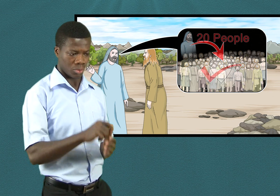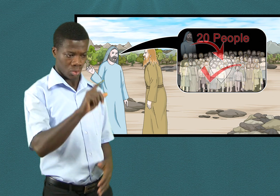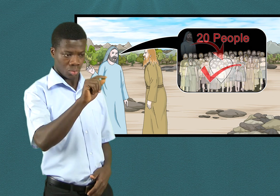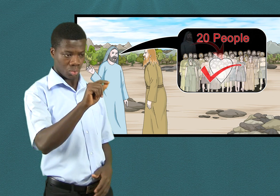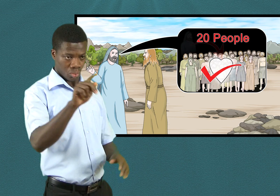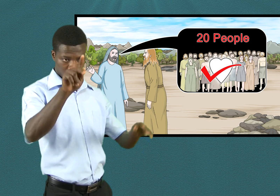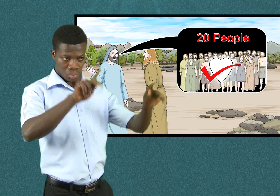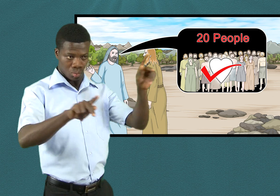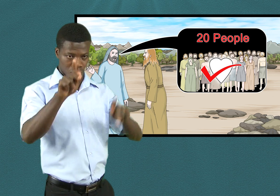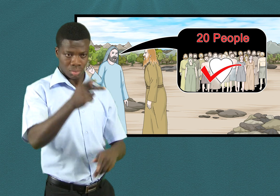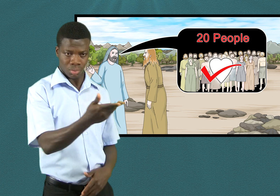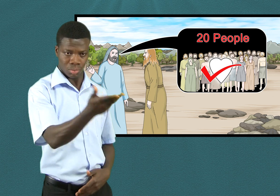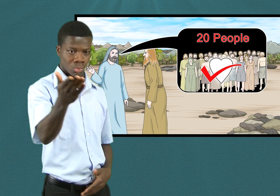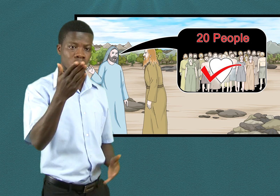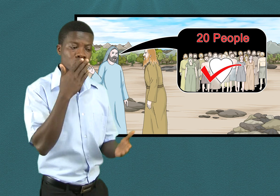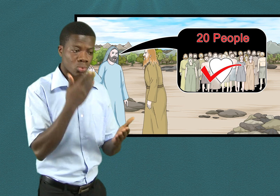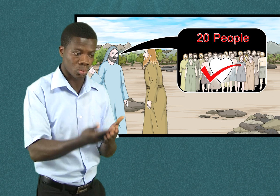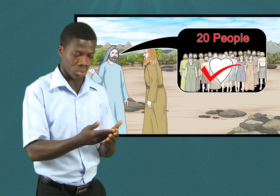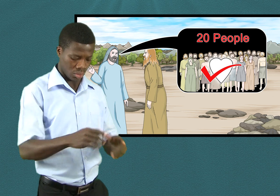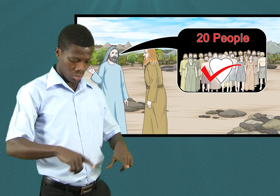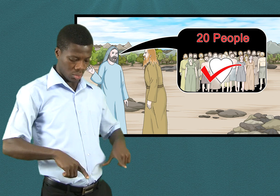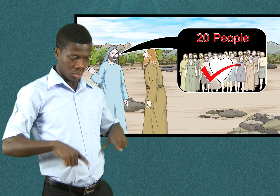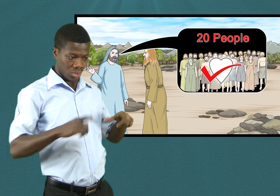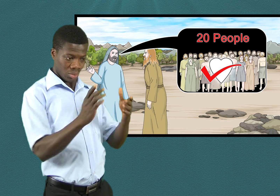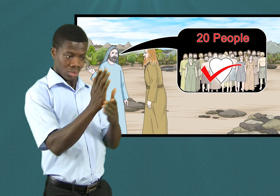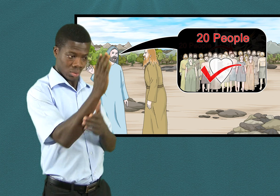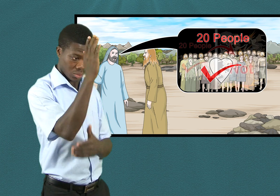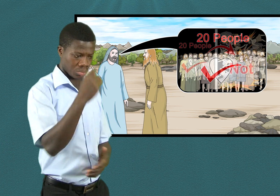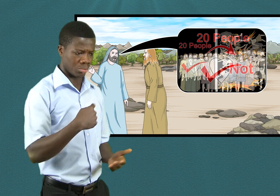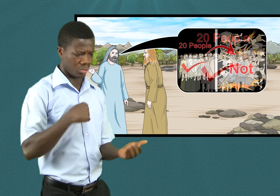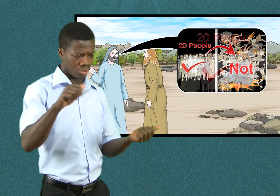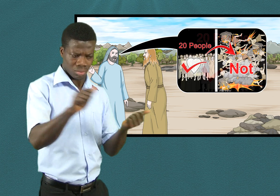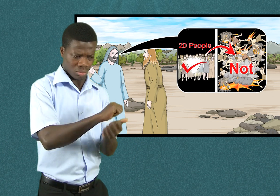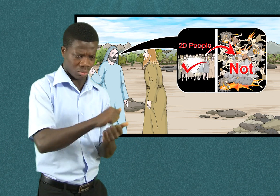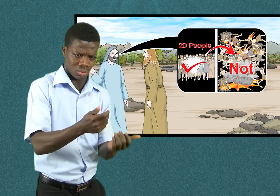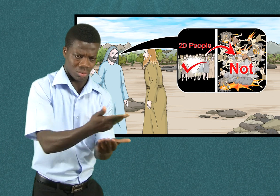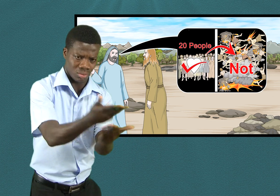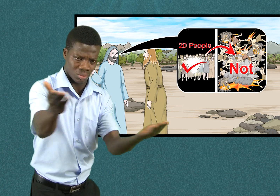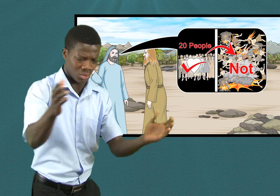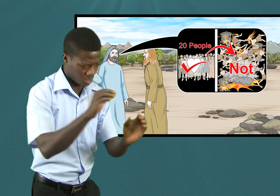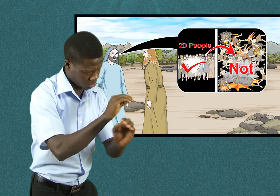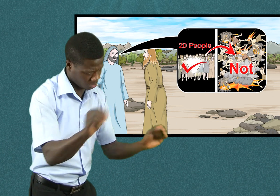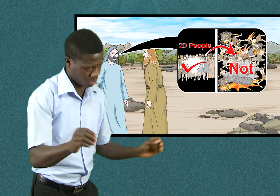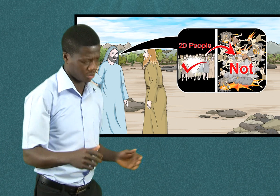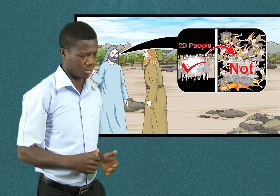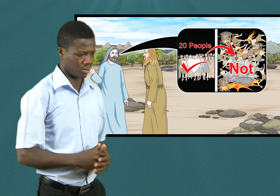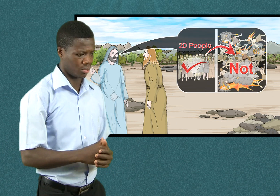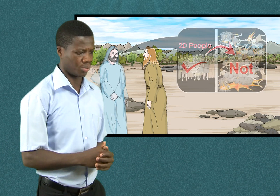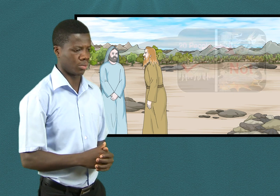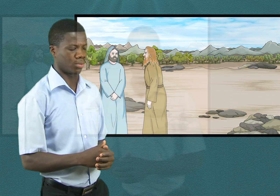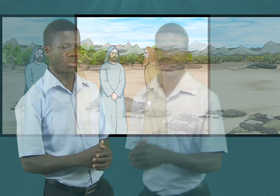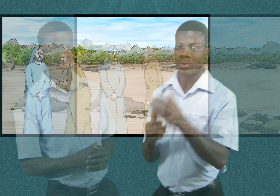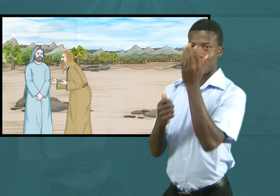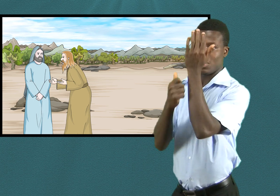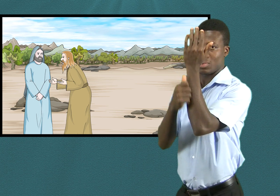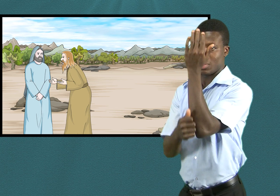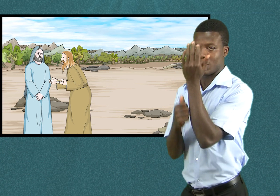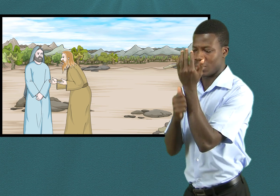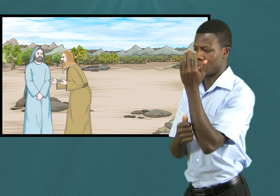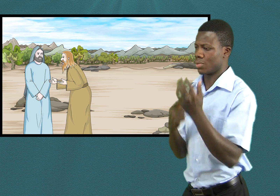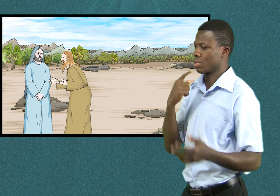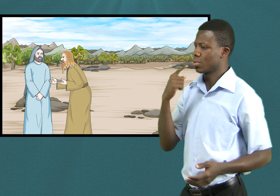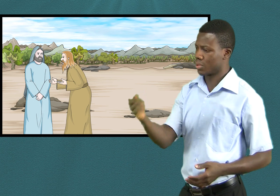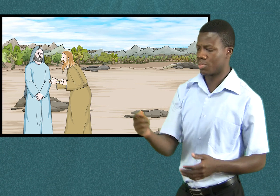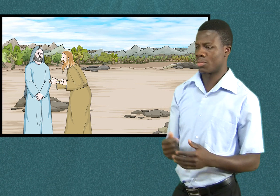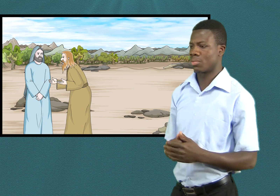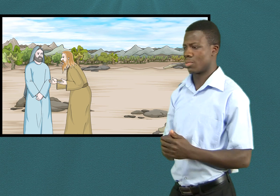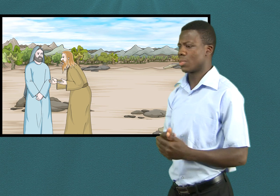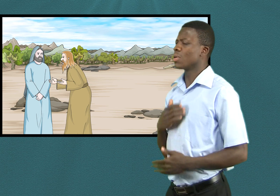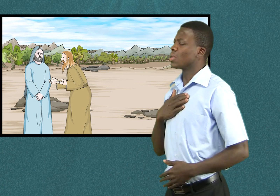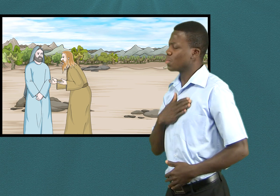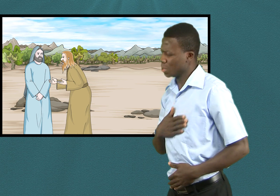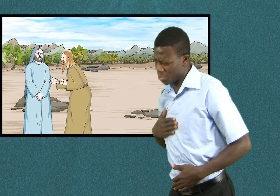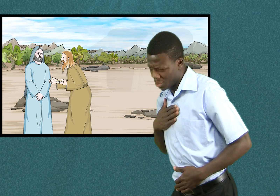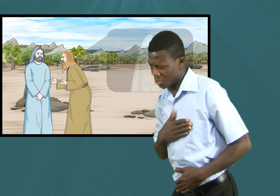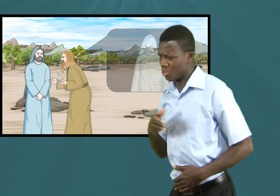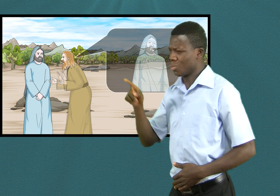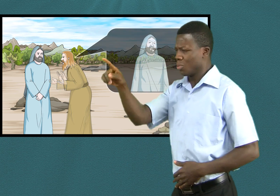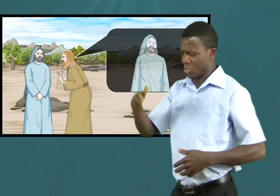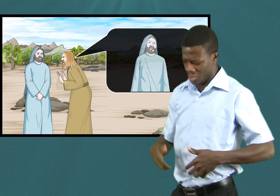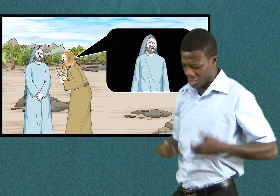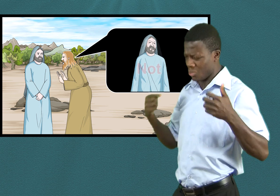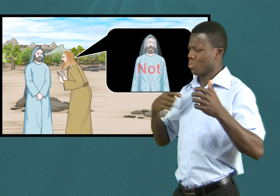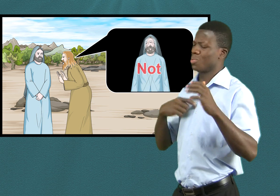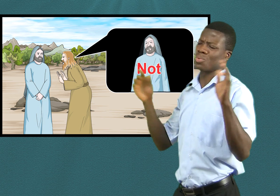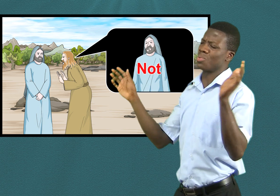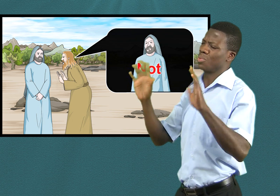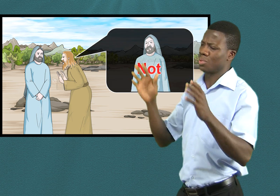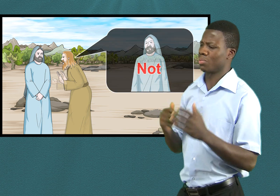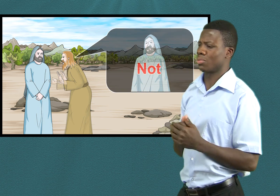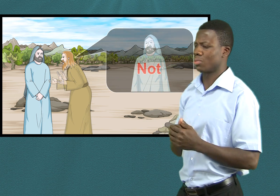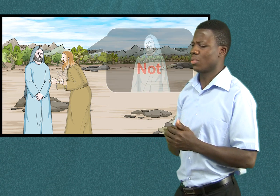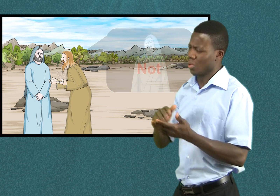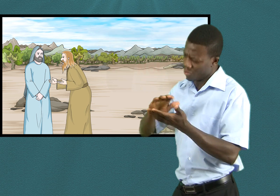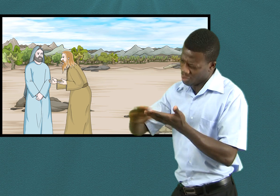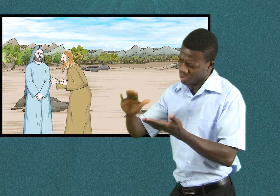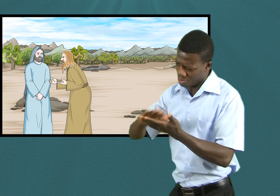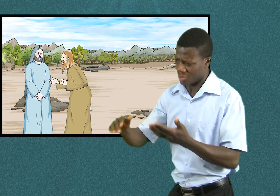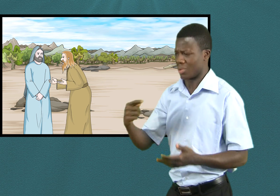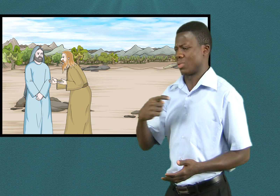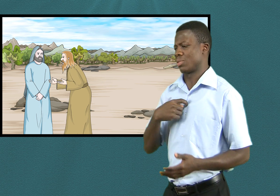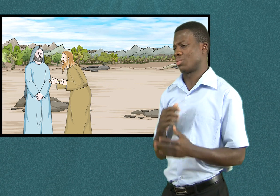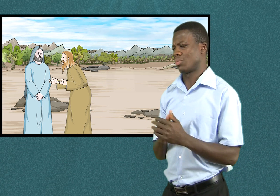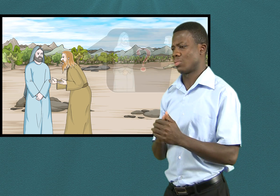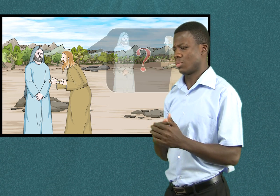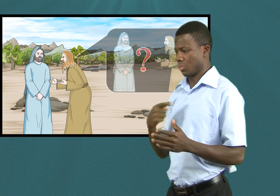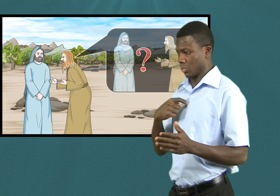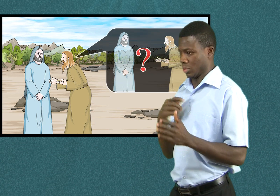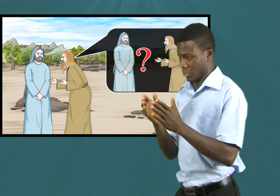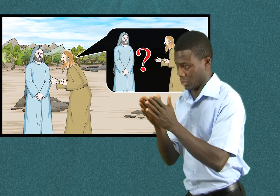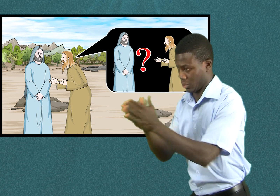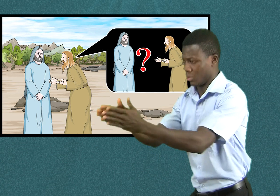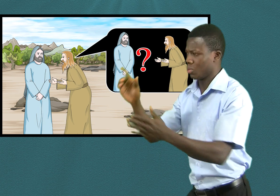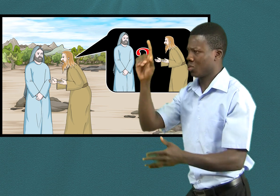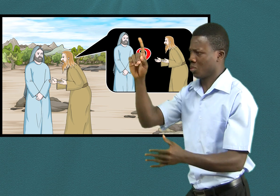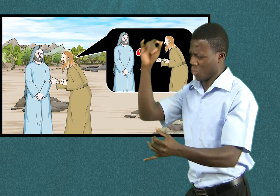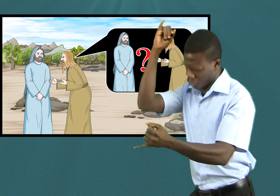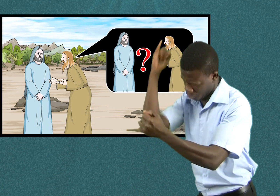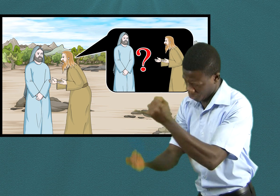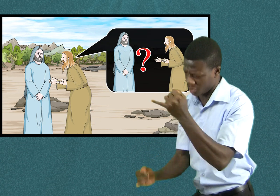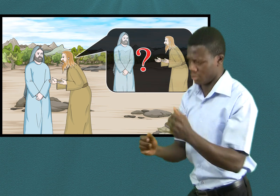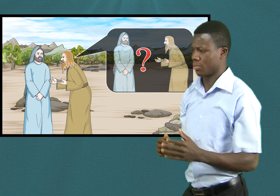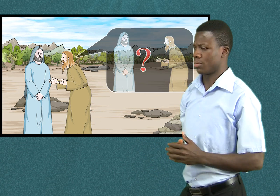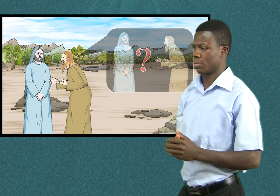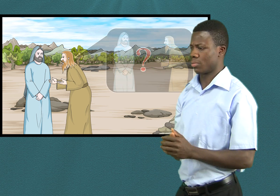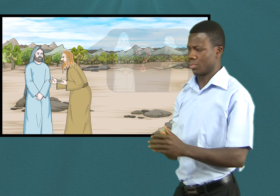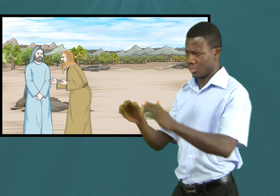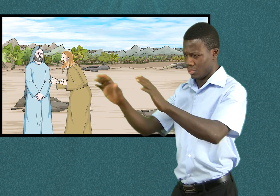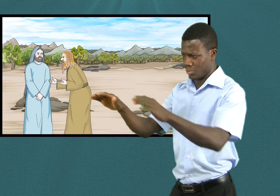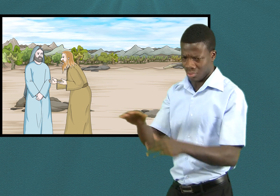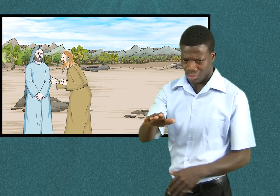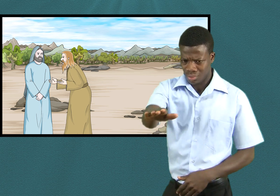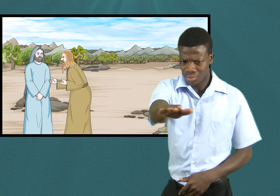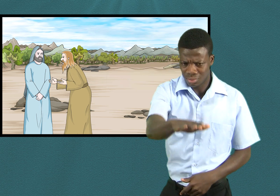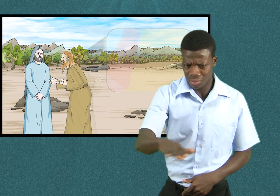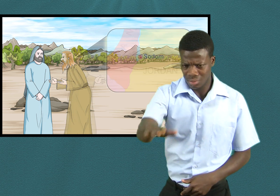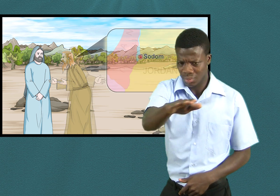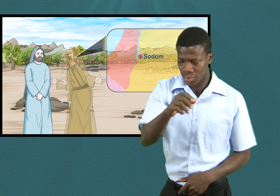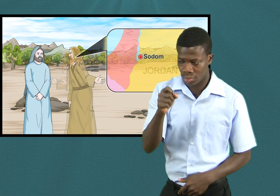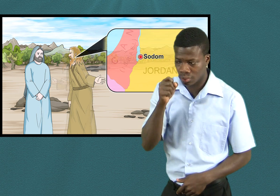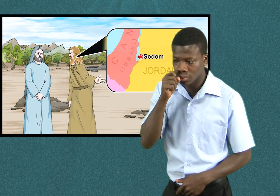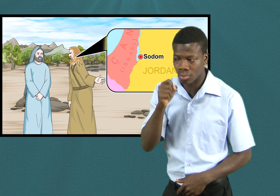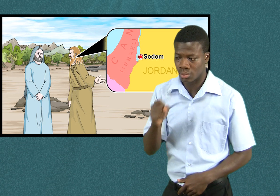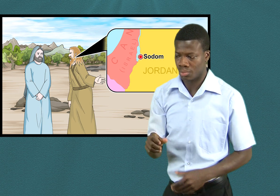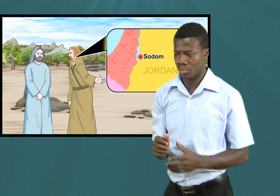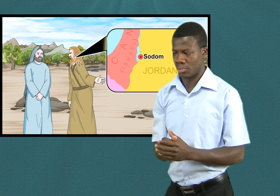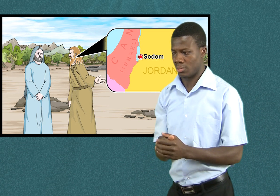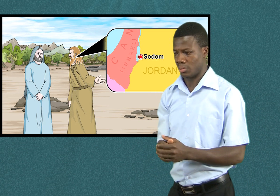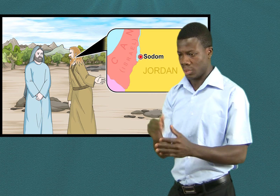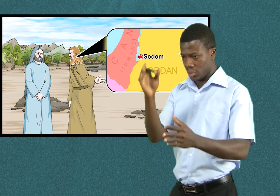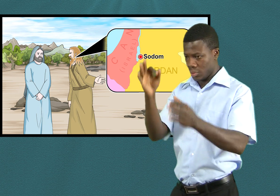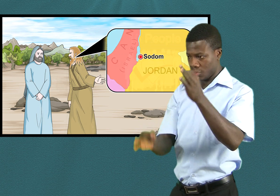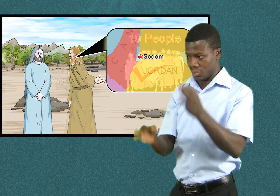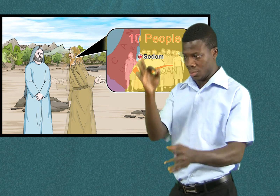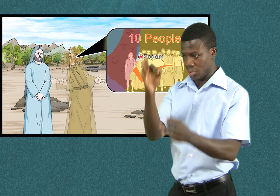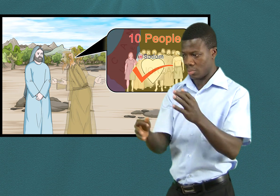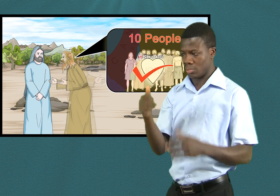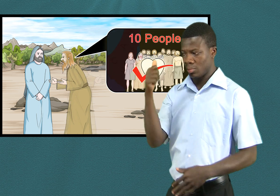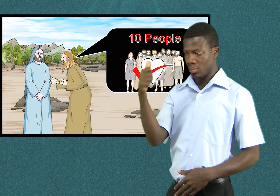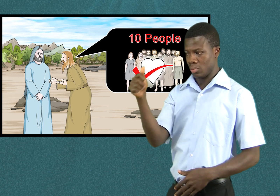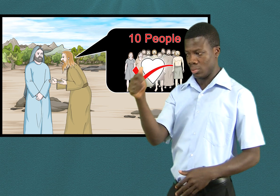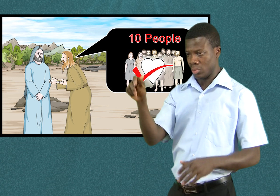Finally, Abraham said, “May the Lord not be angry, but let me speak once more.